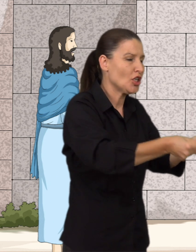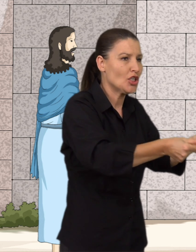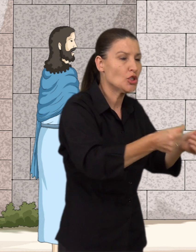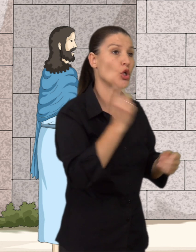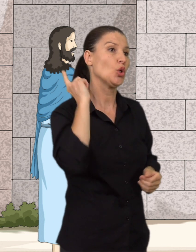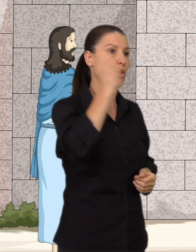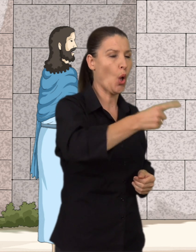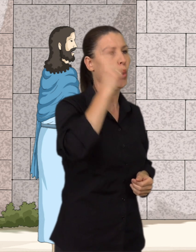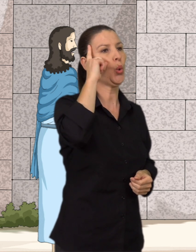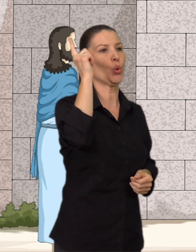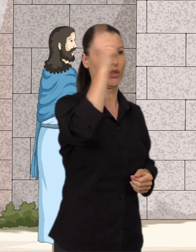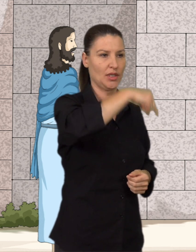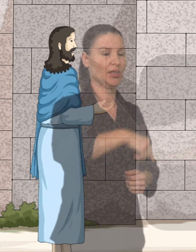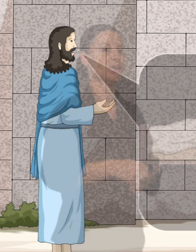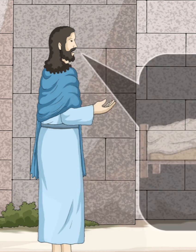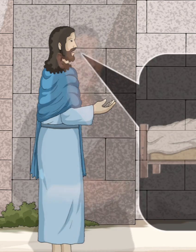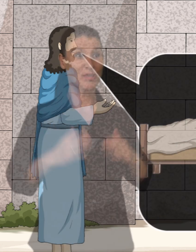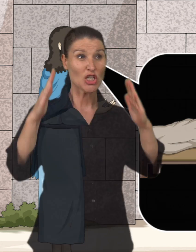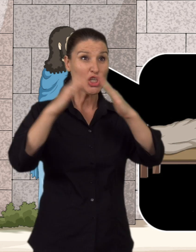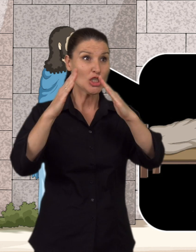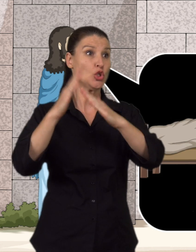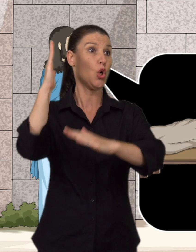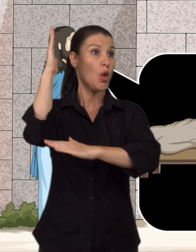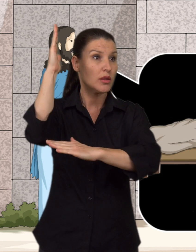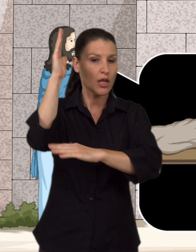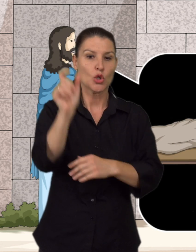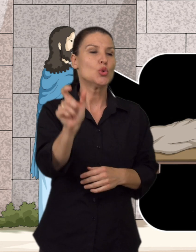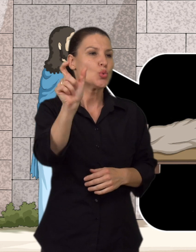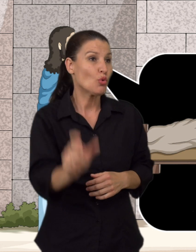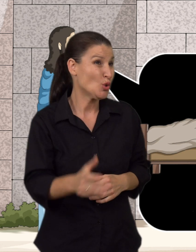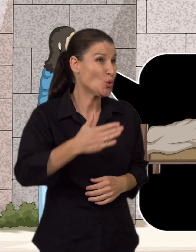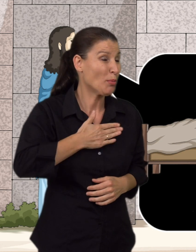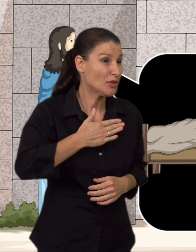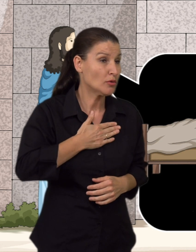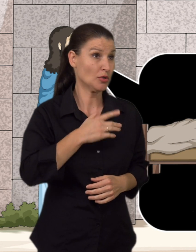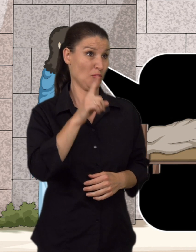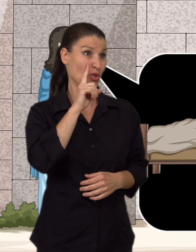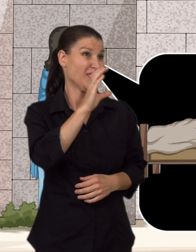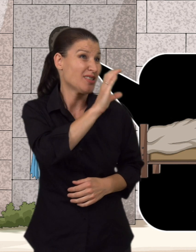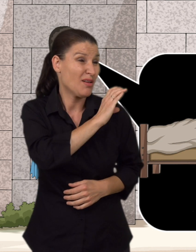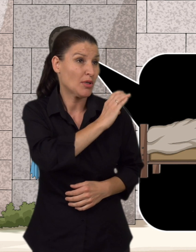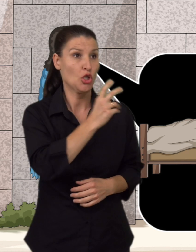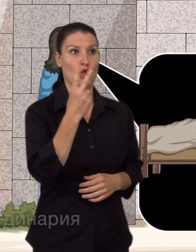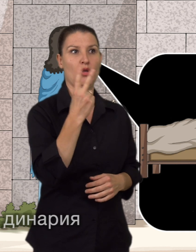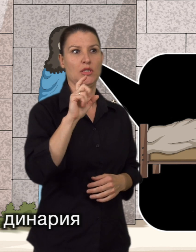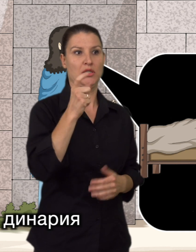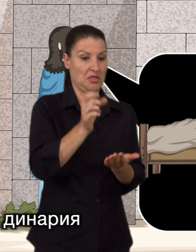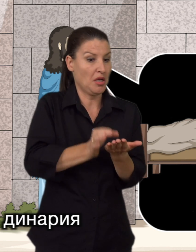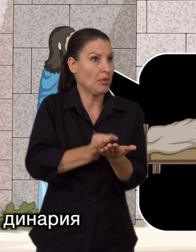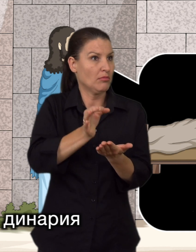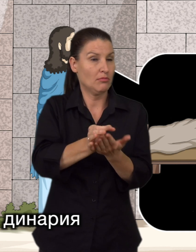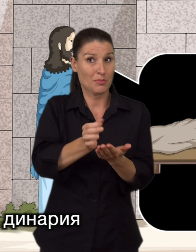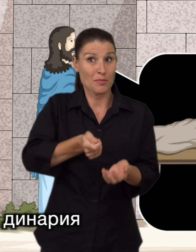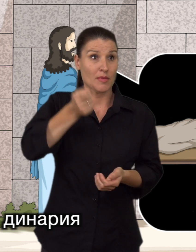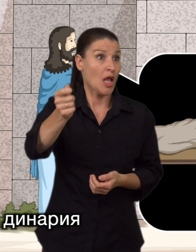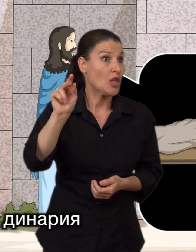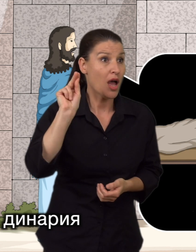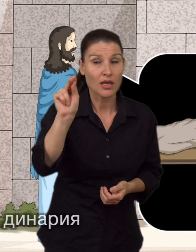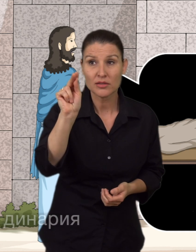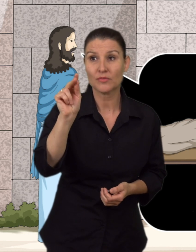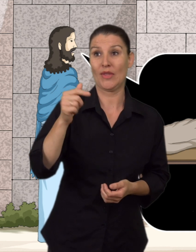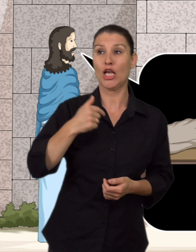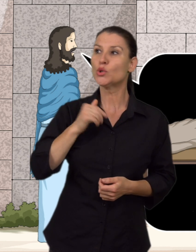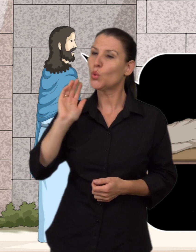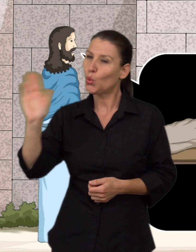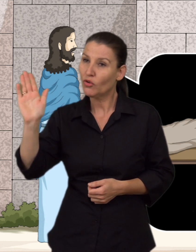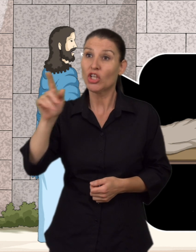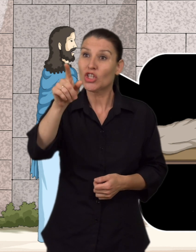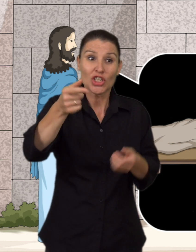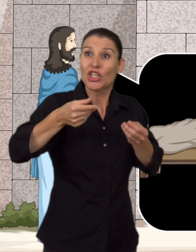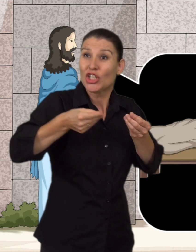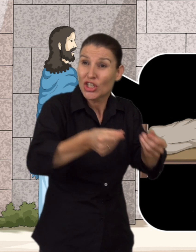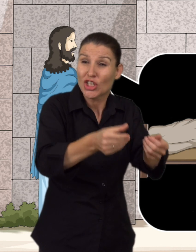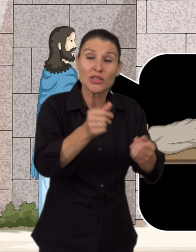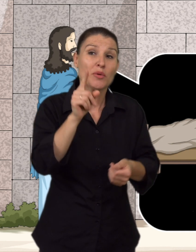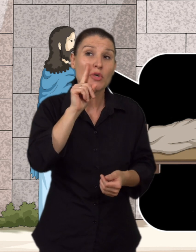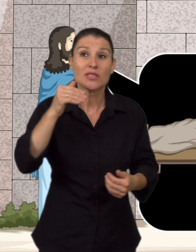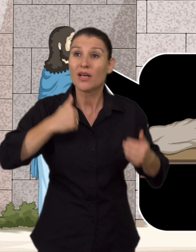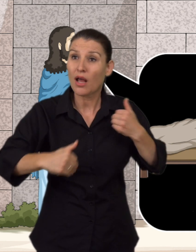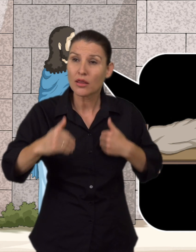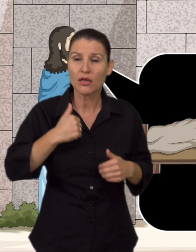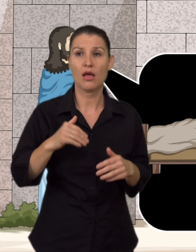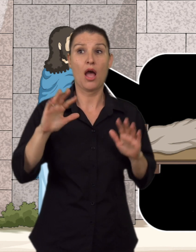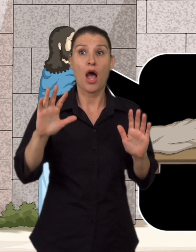The next day he took out two denarii and gave them to the innkeeper.